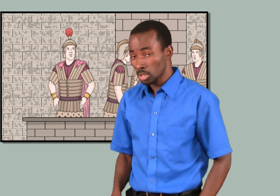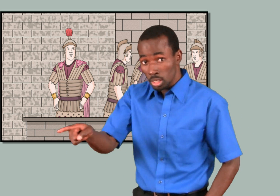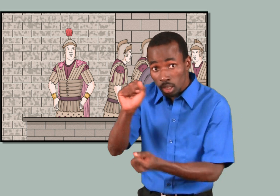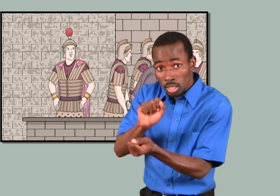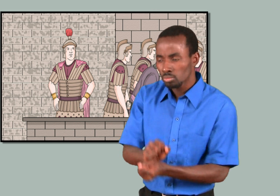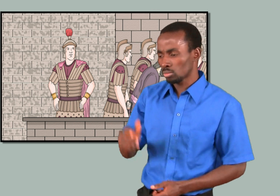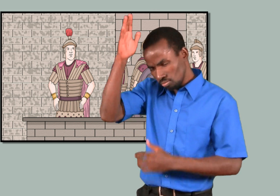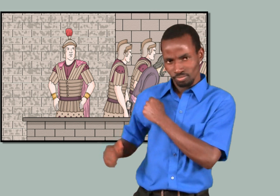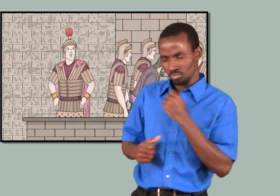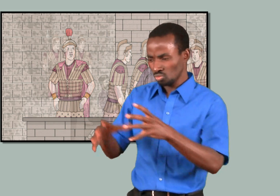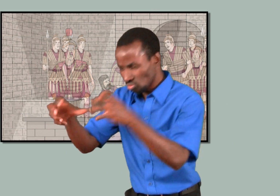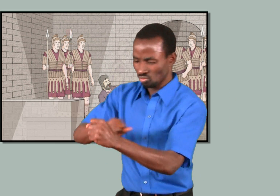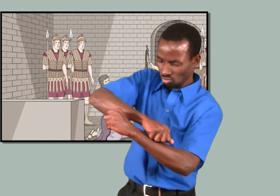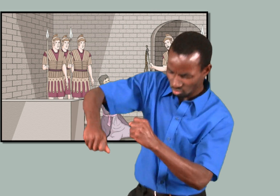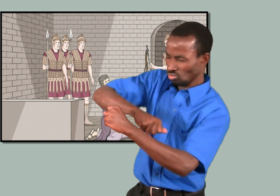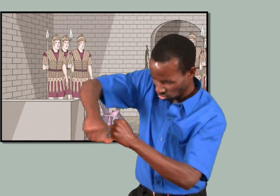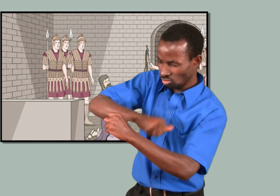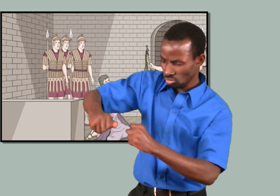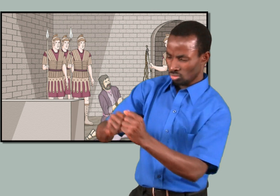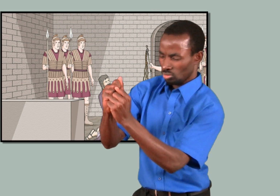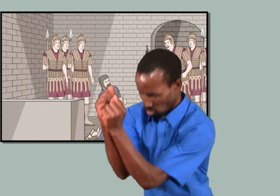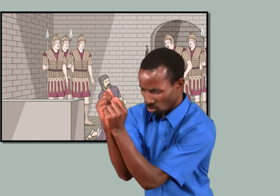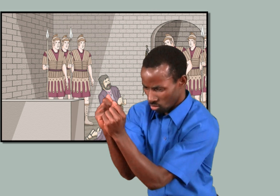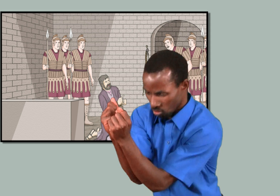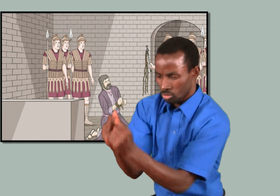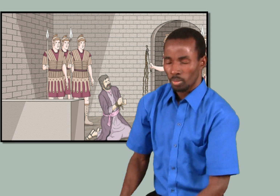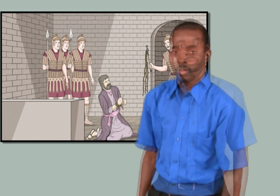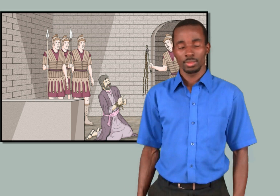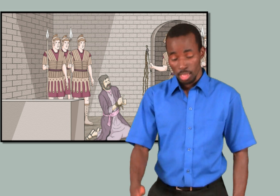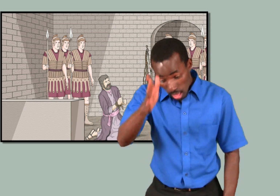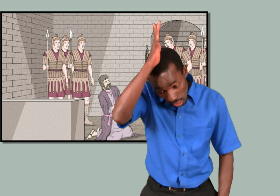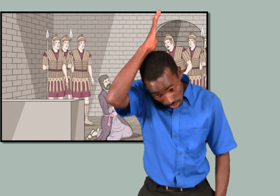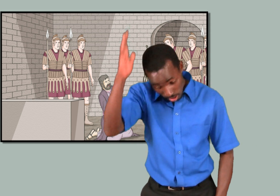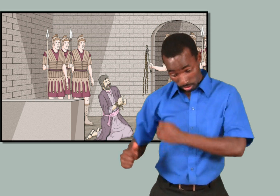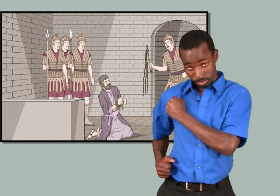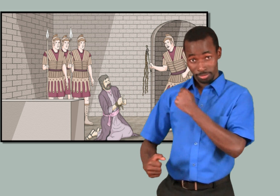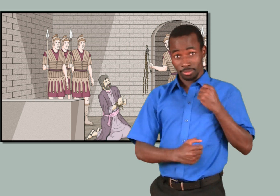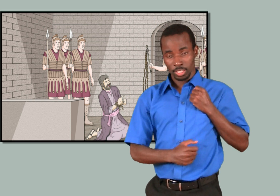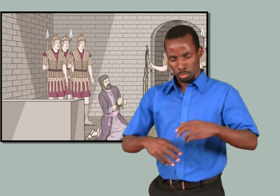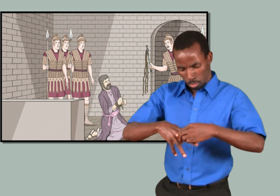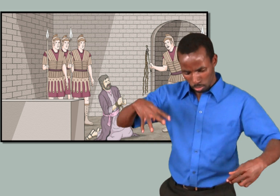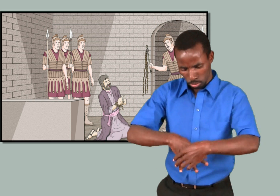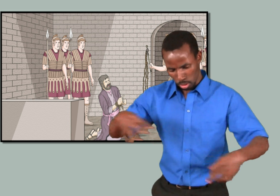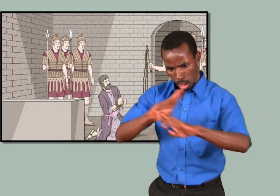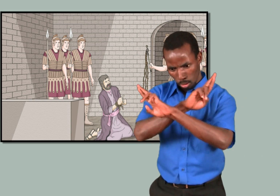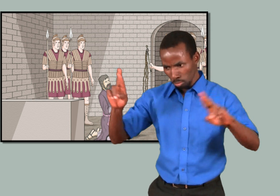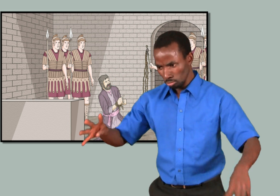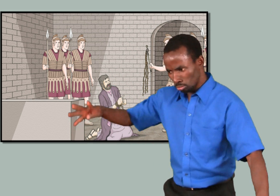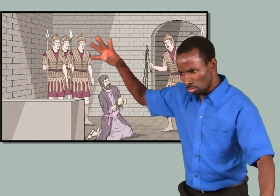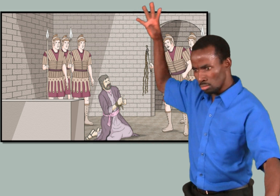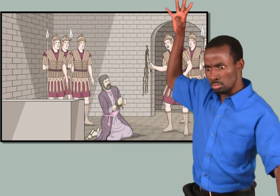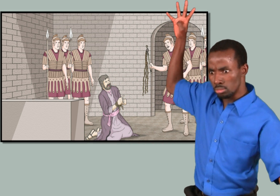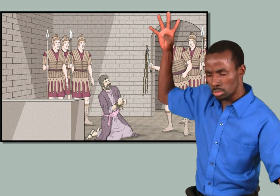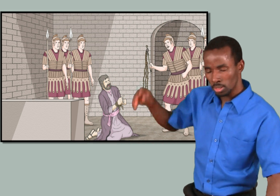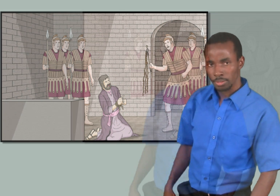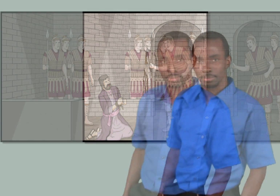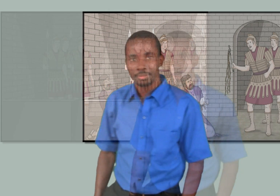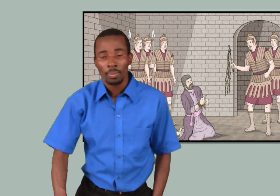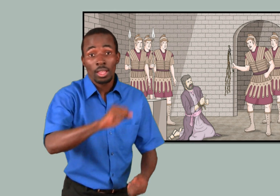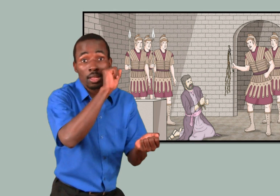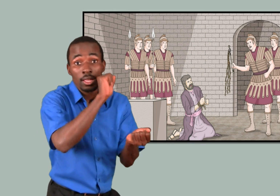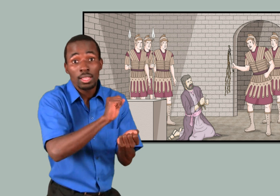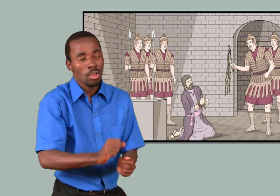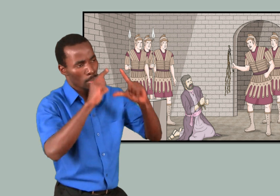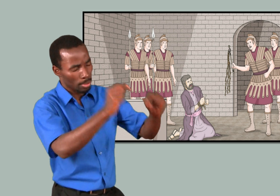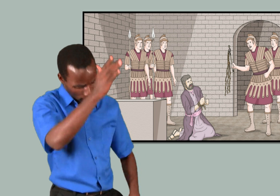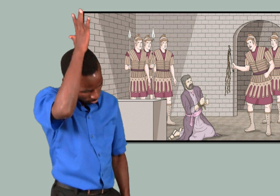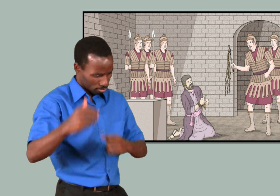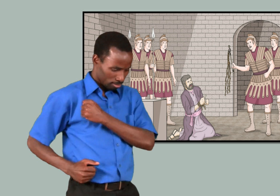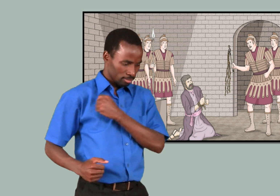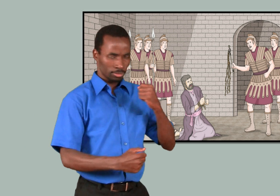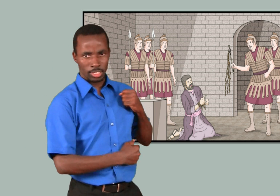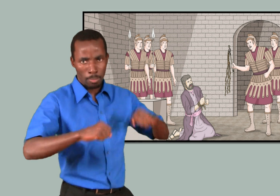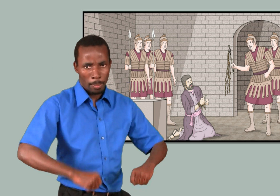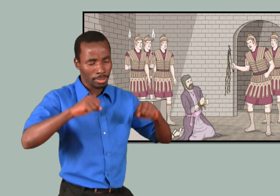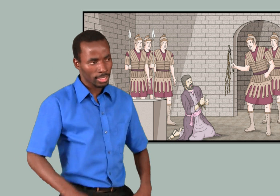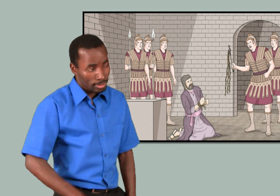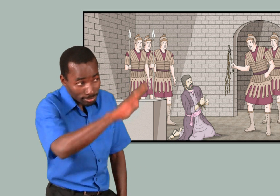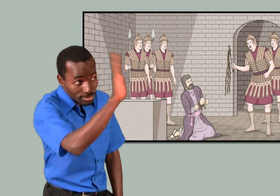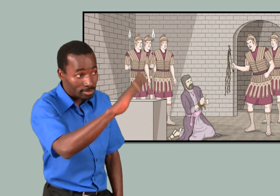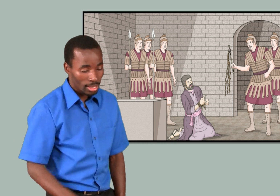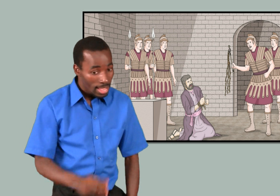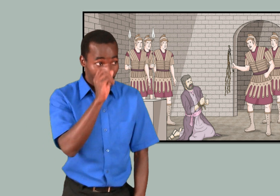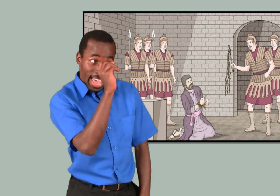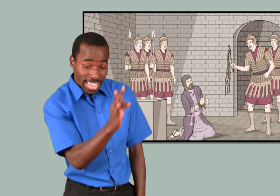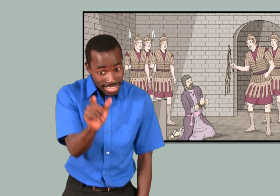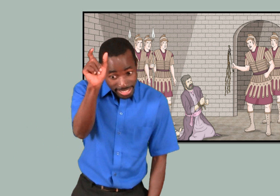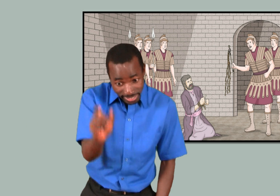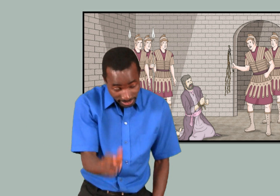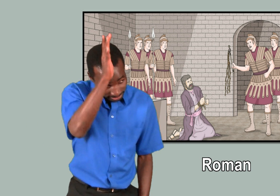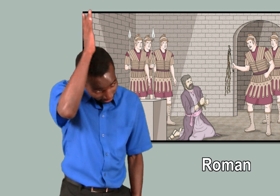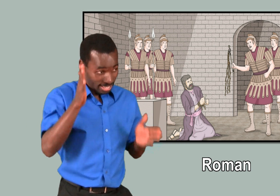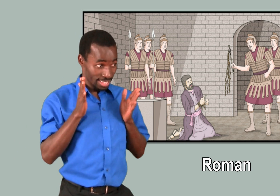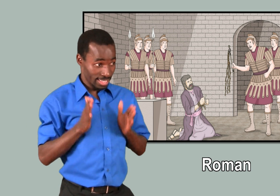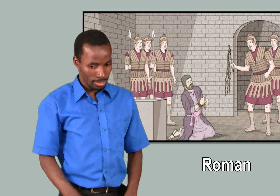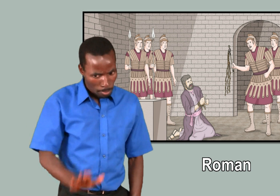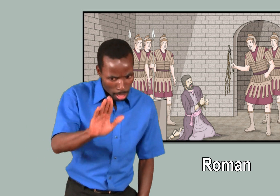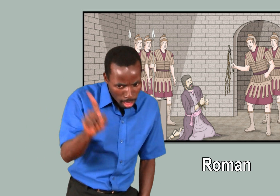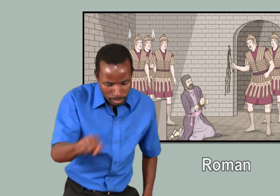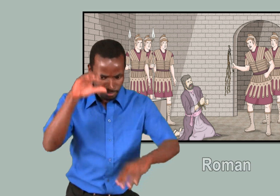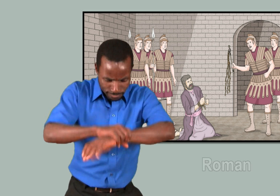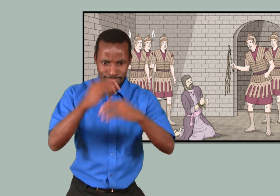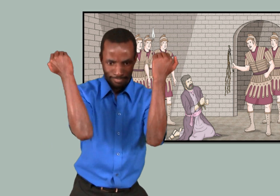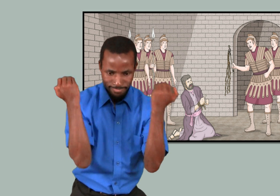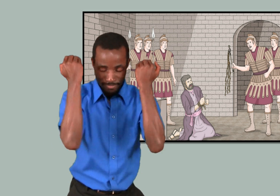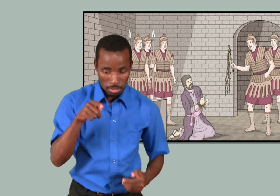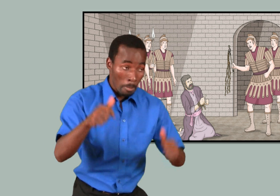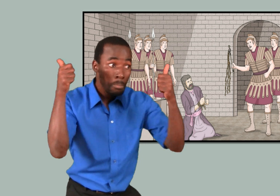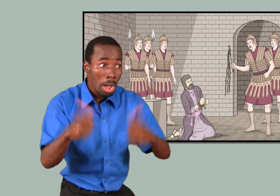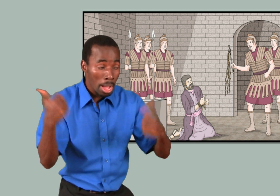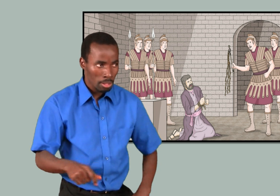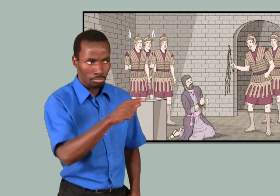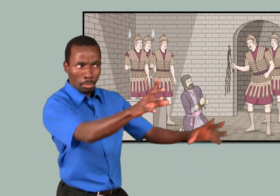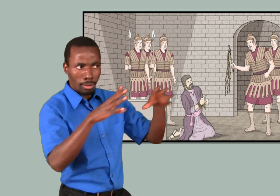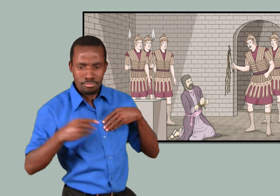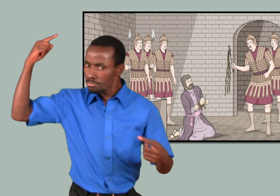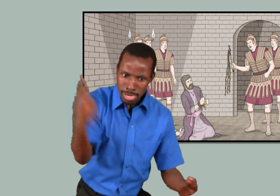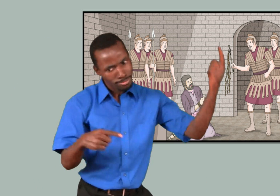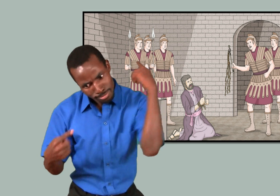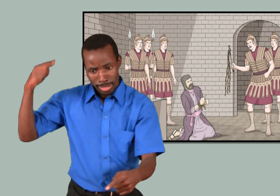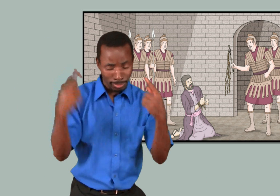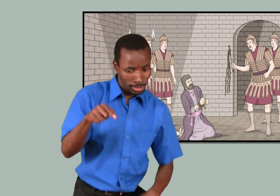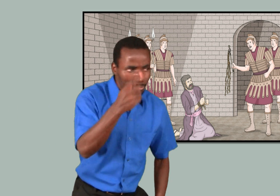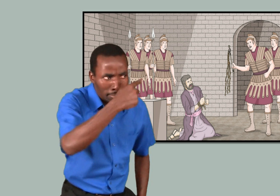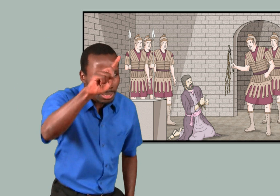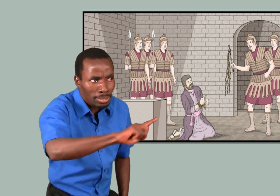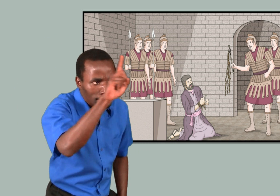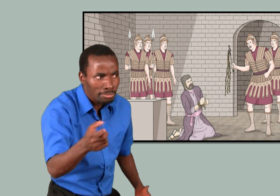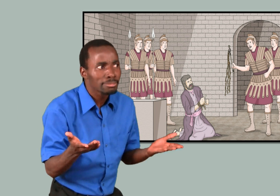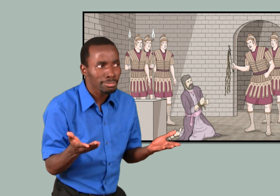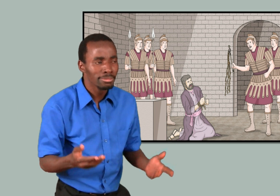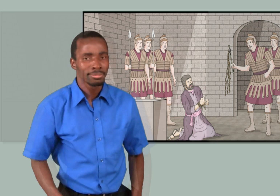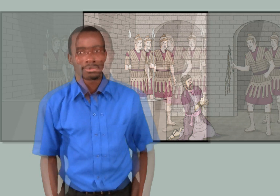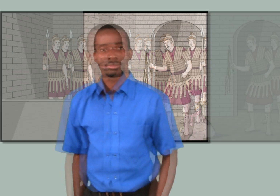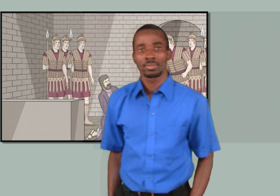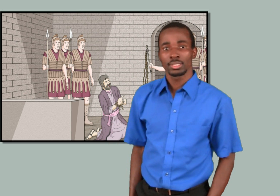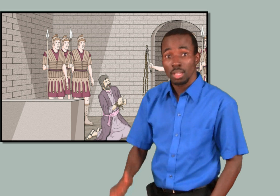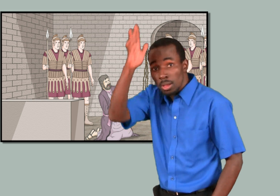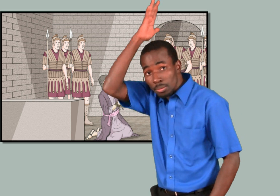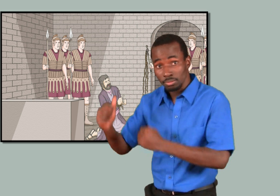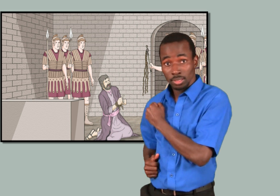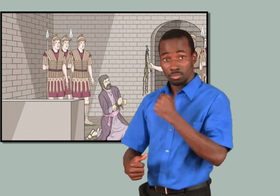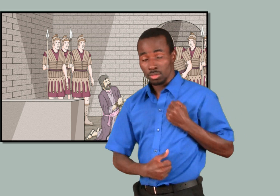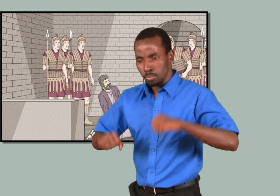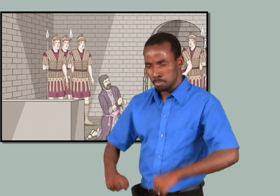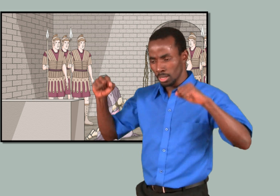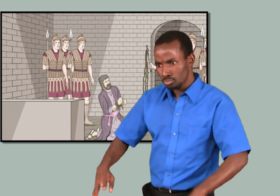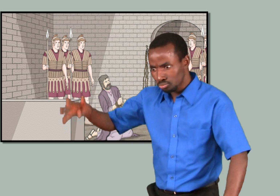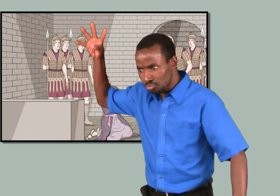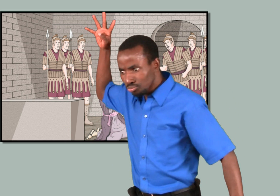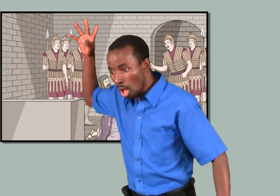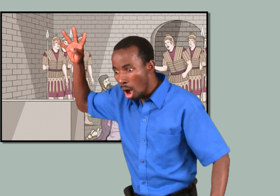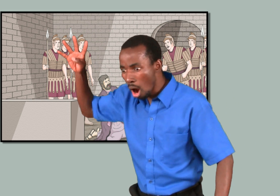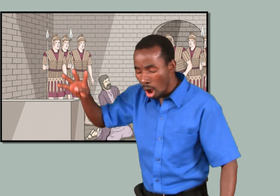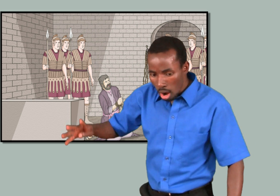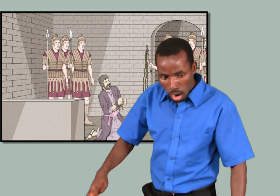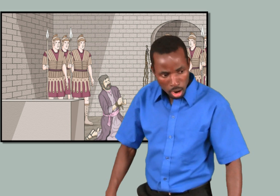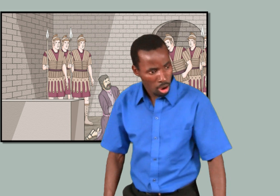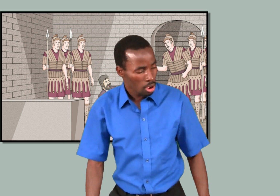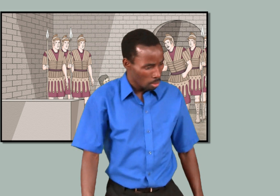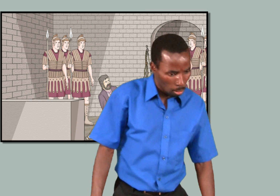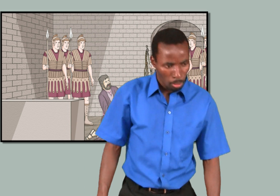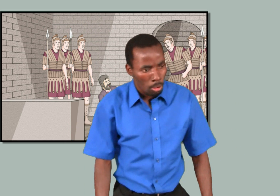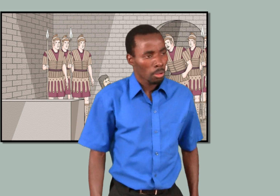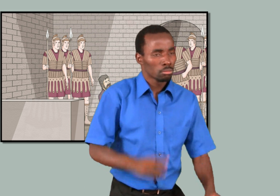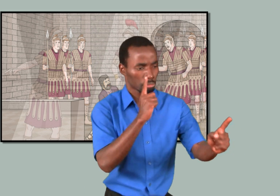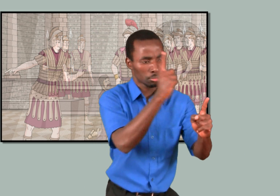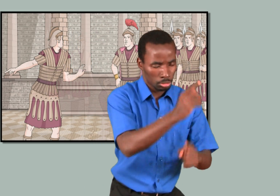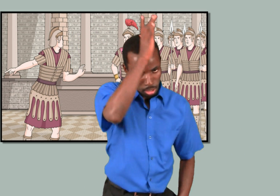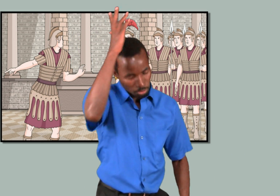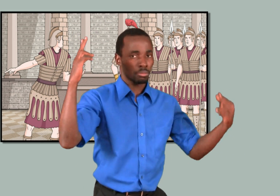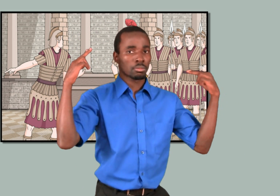But as they stretched him out to strap him down, Paul said to the centurion standing there, “Is it lawful for you to flog a Roman citizen without a trial?”